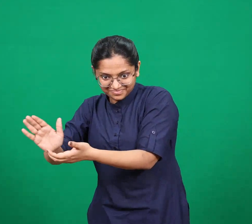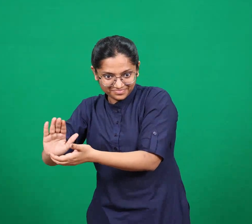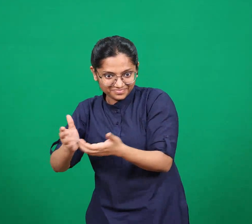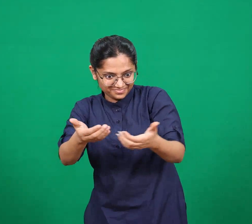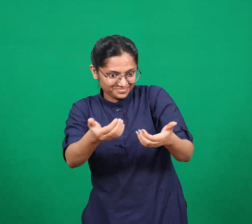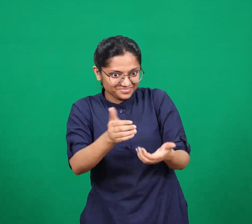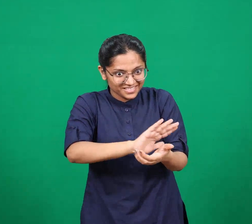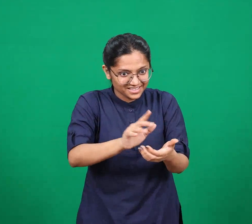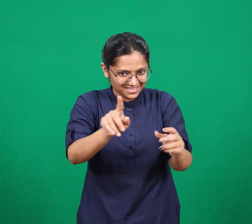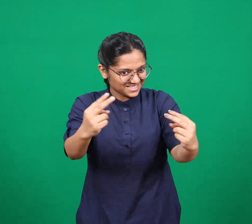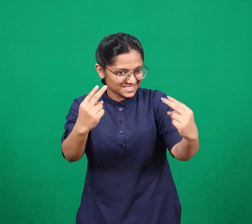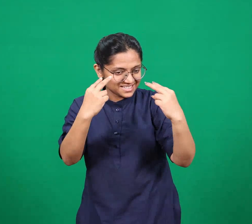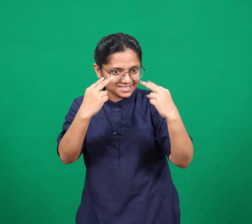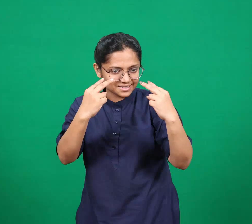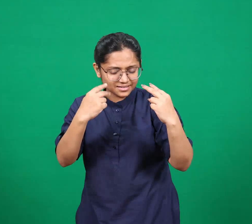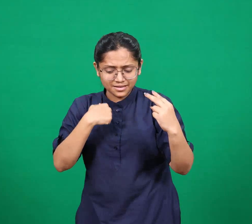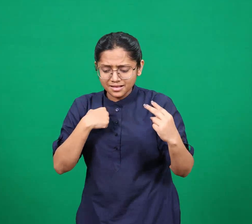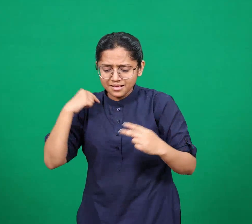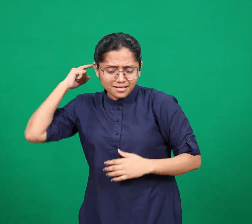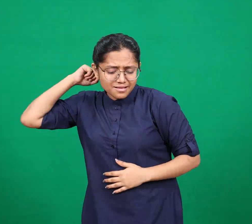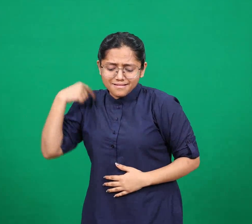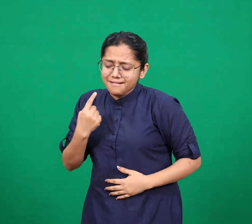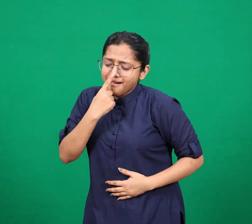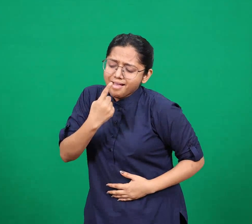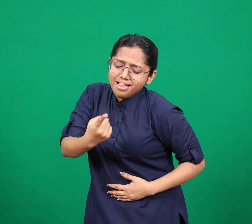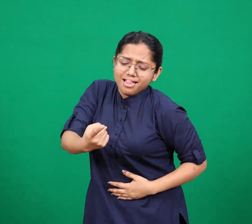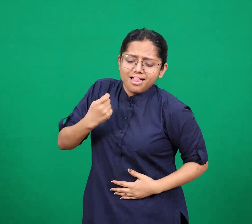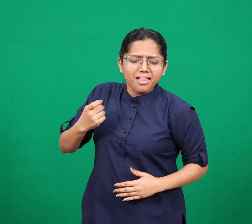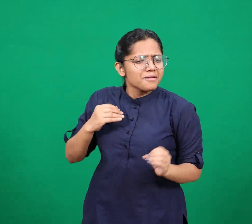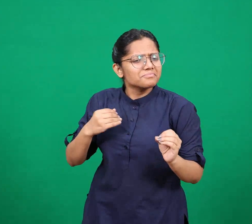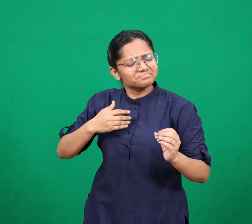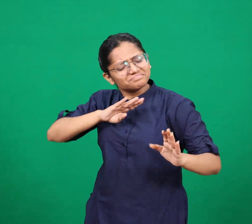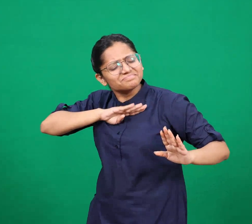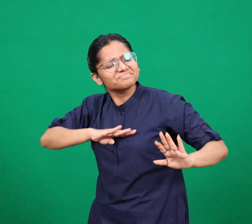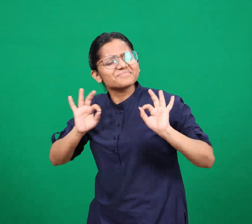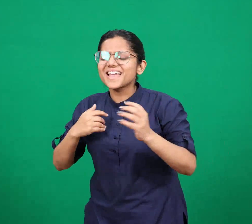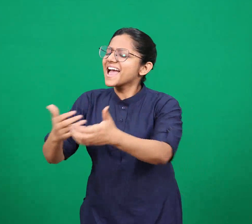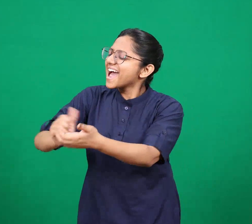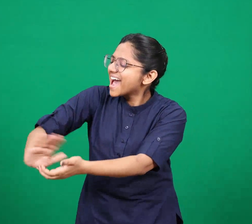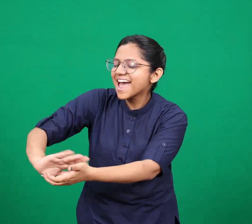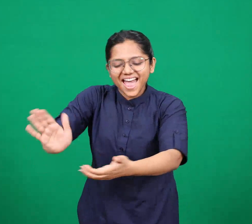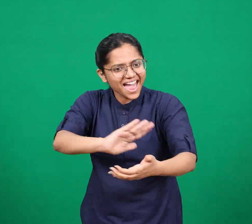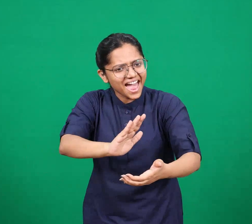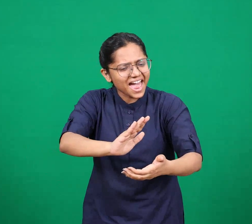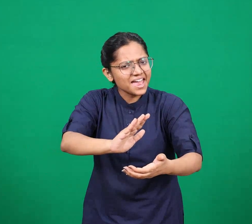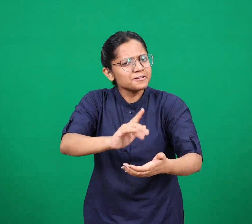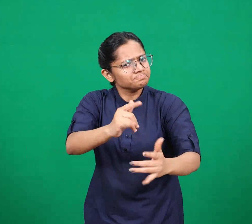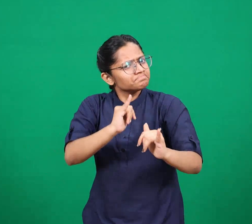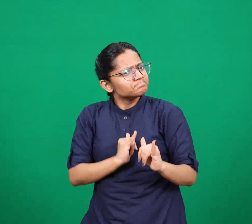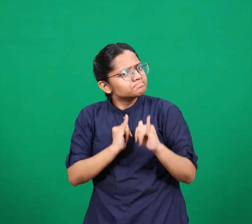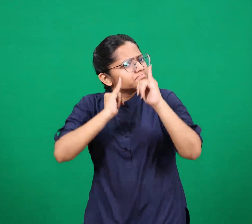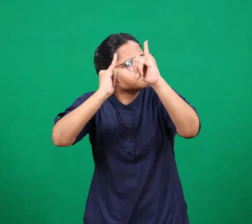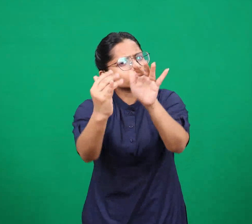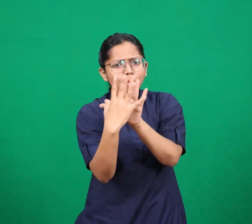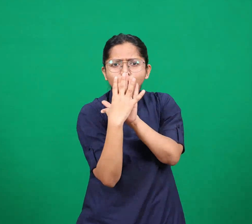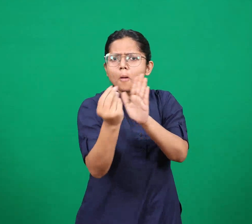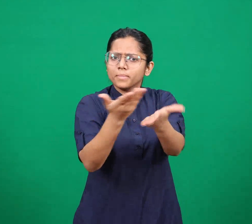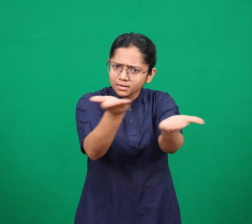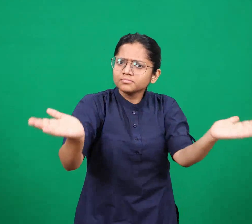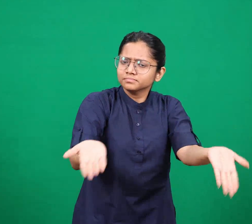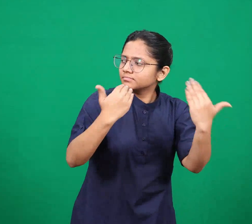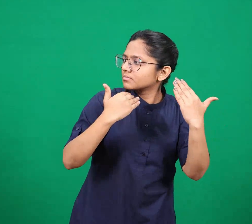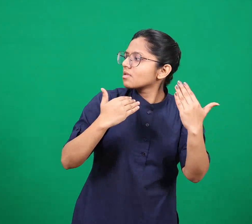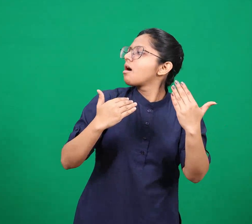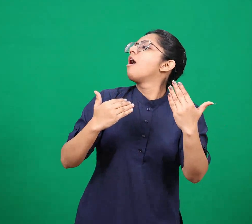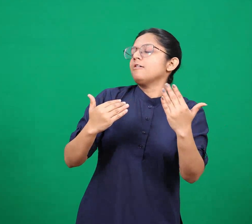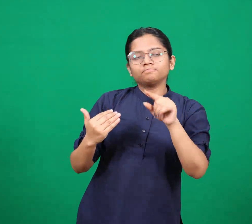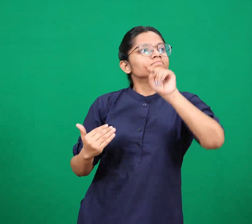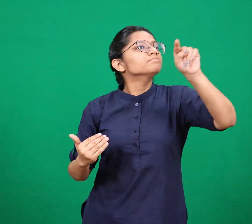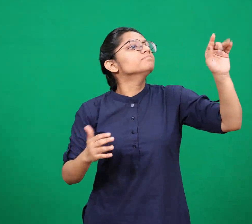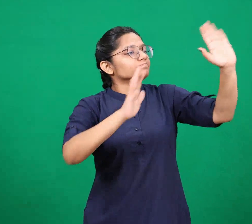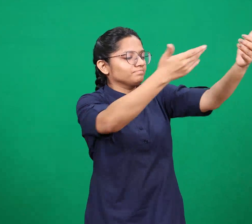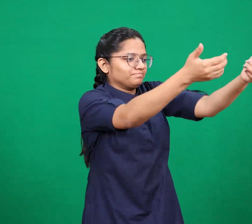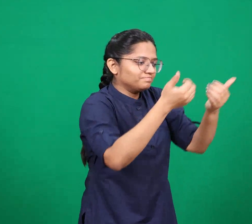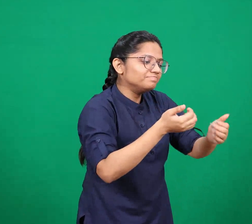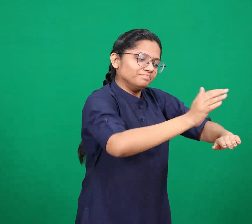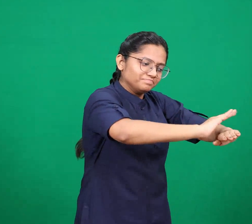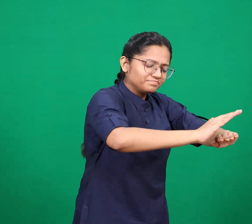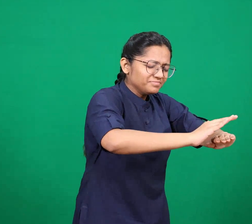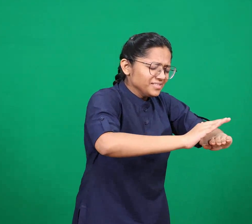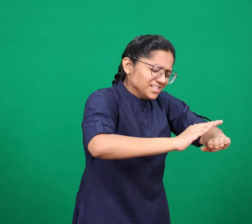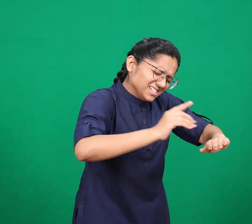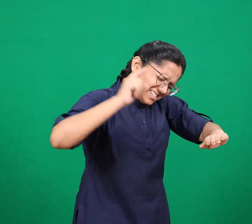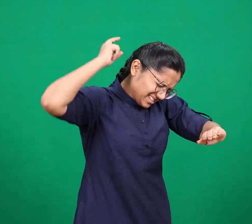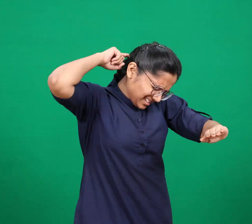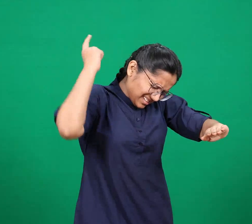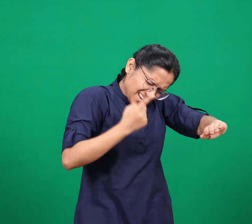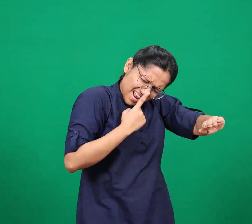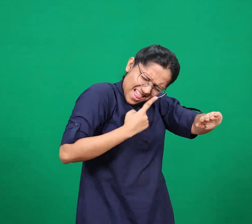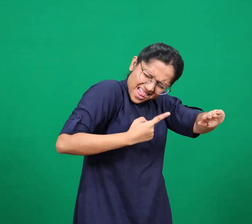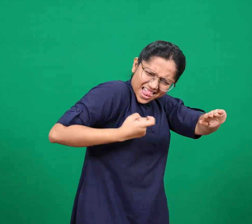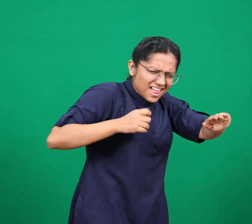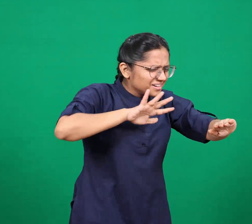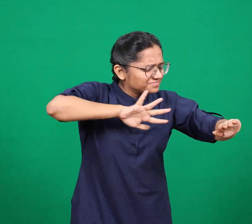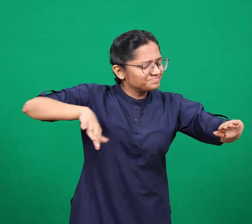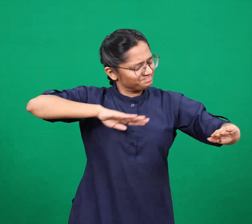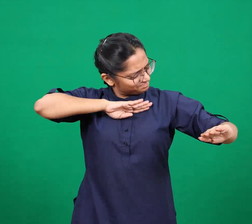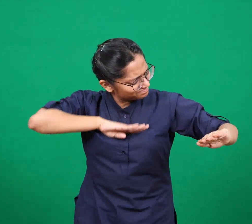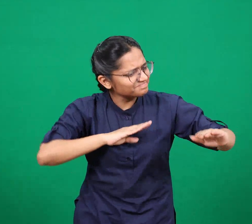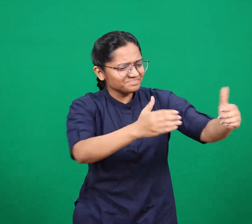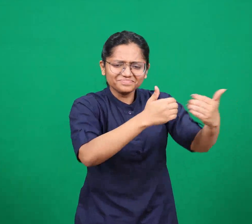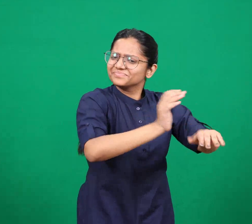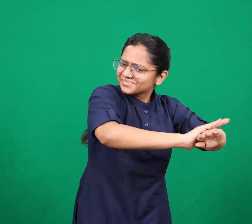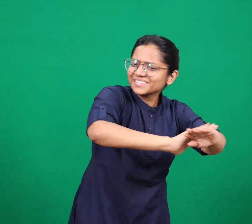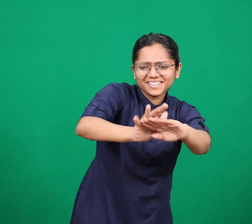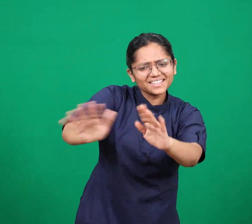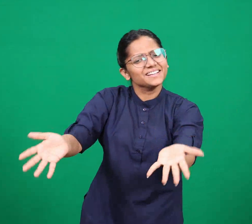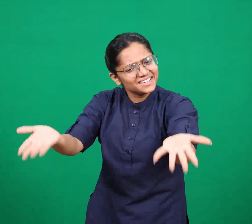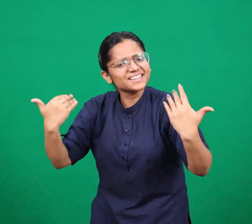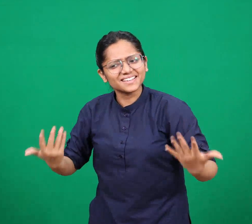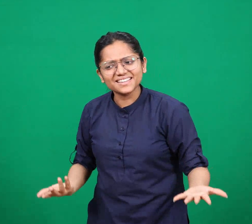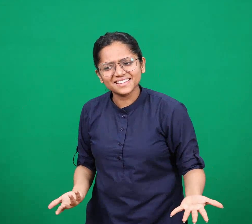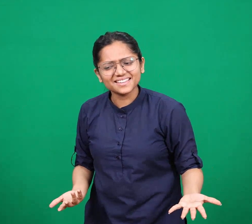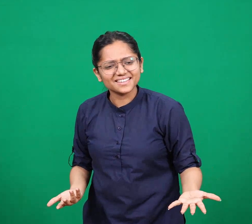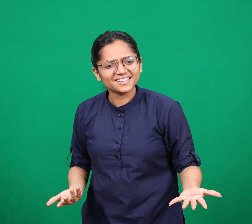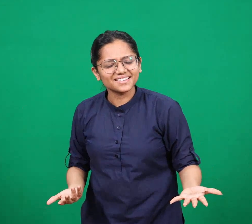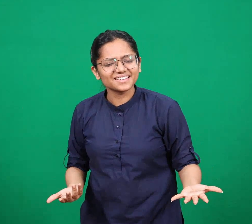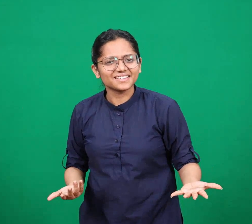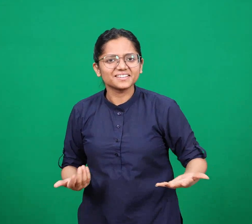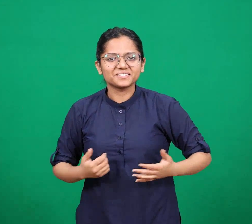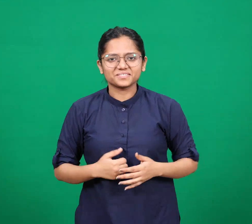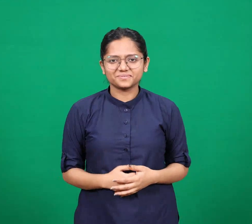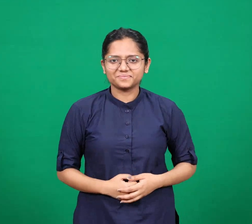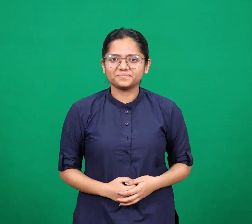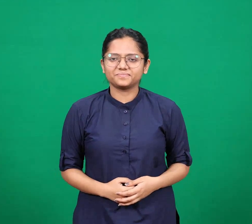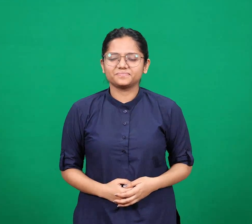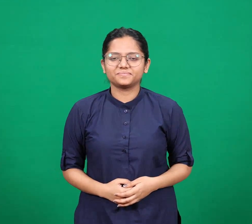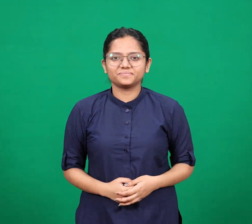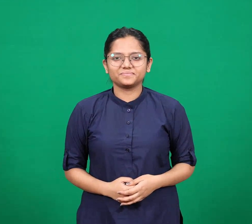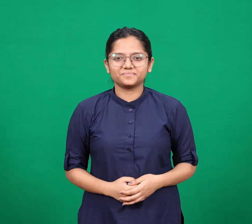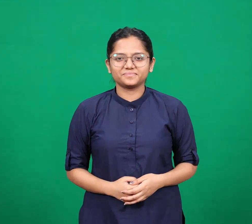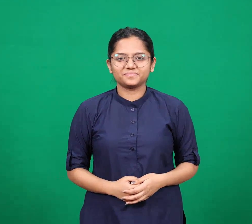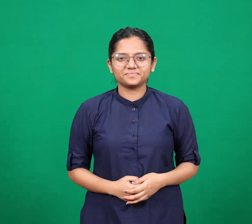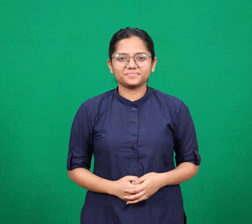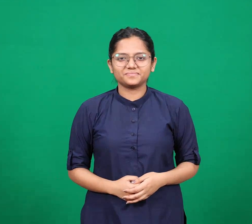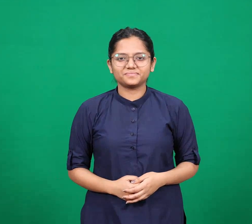I have set you an example so that you should do as I have done for you.